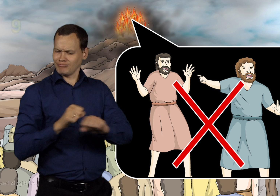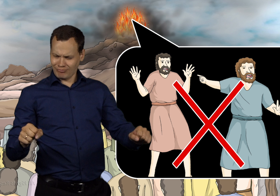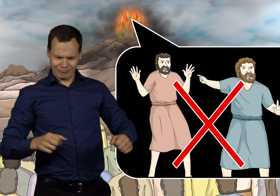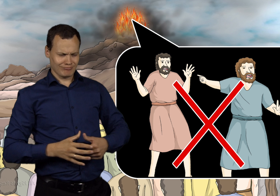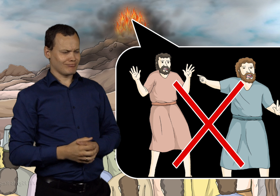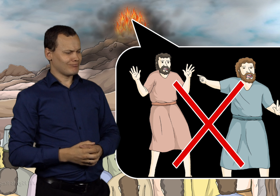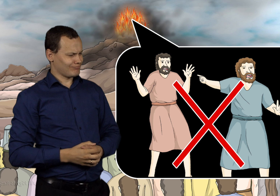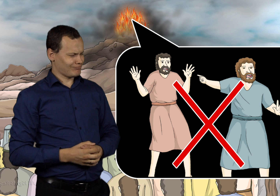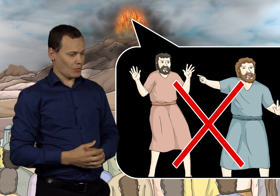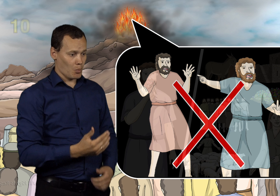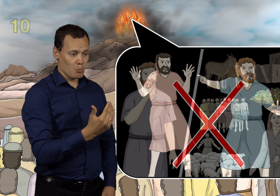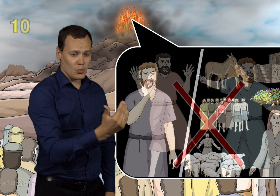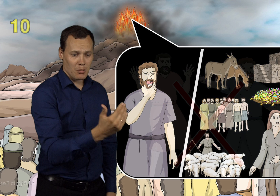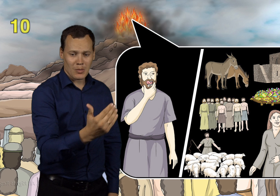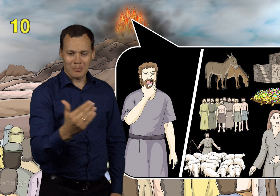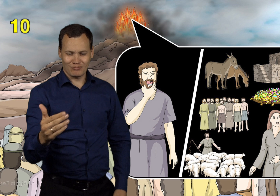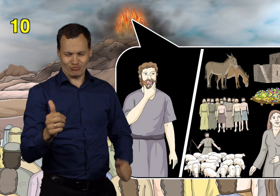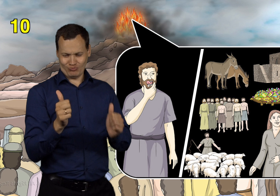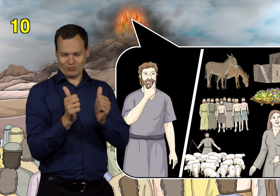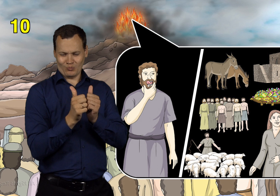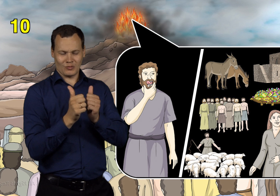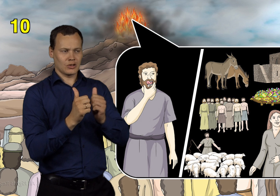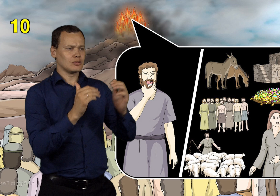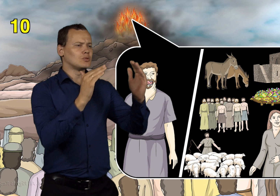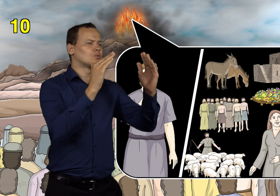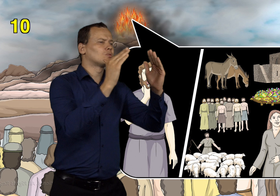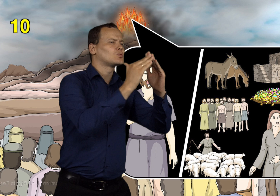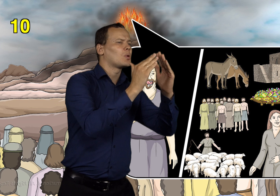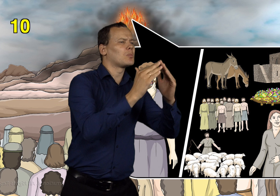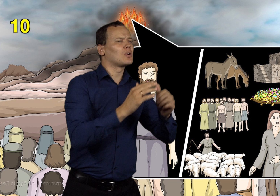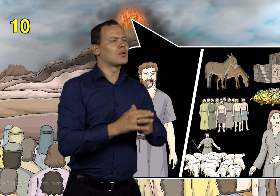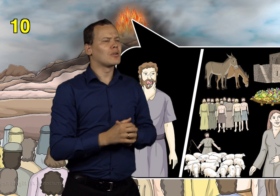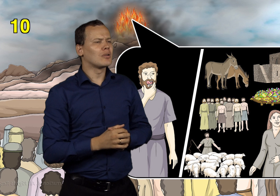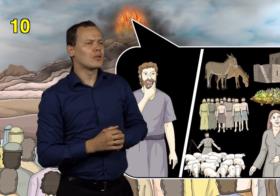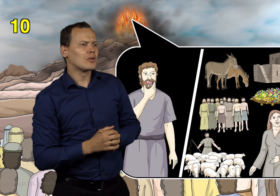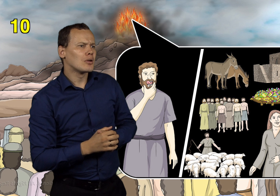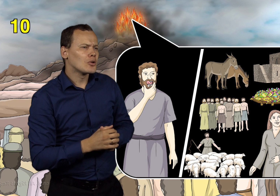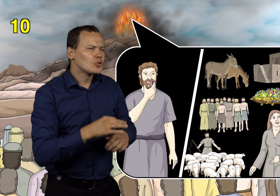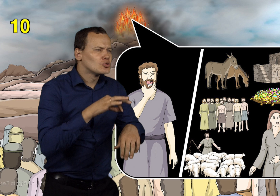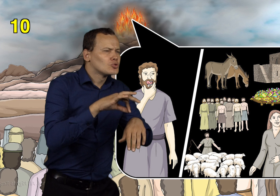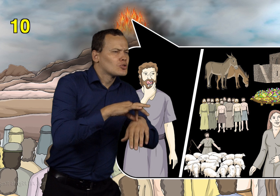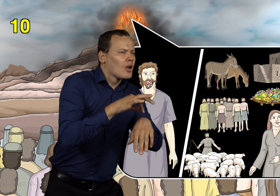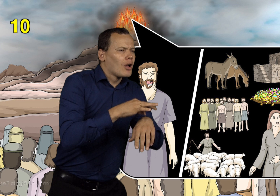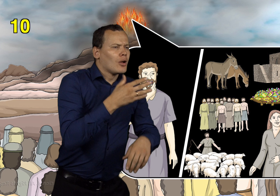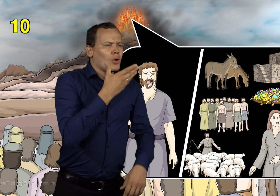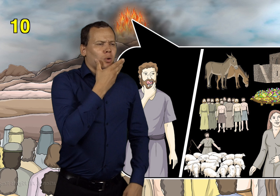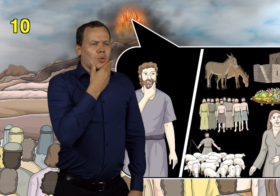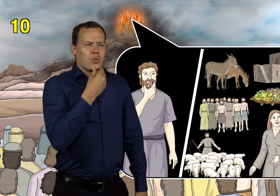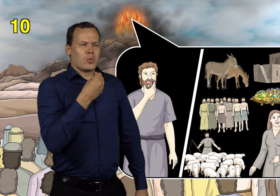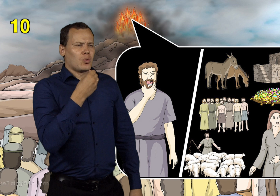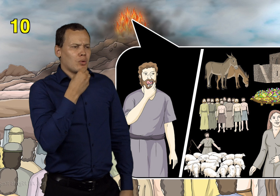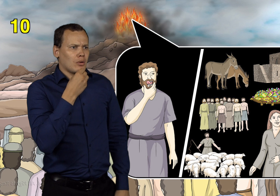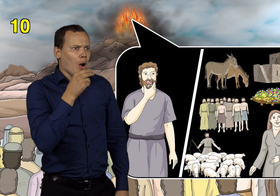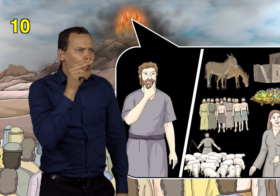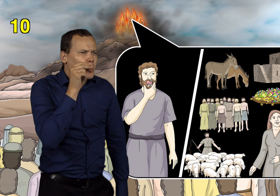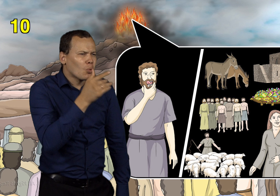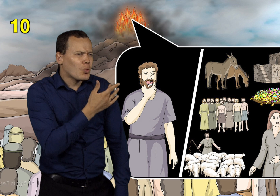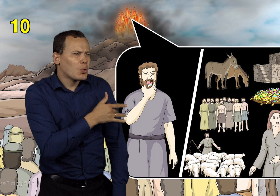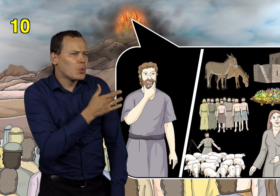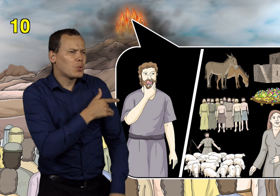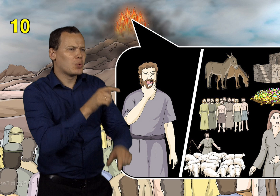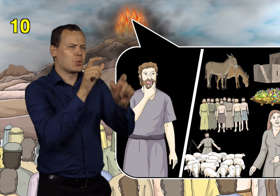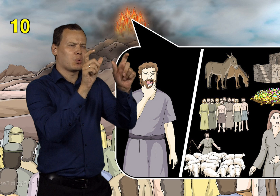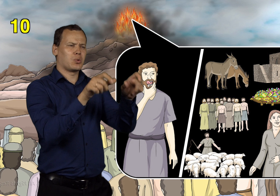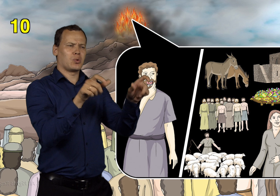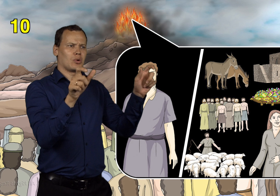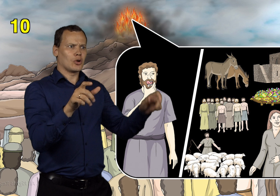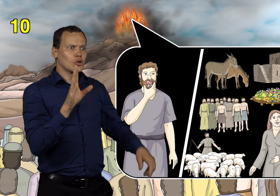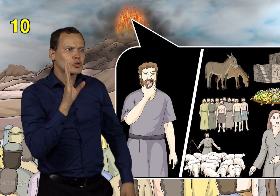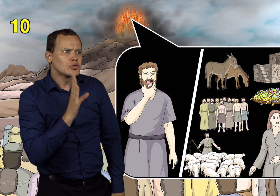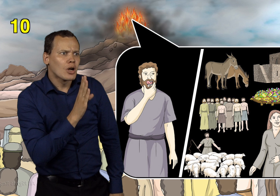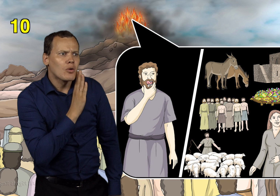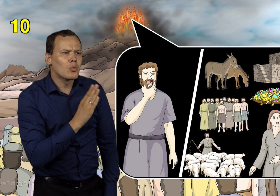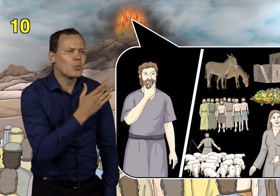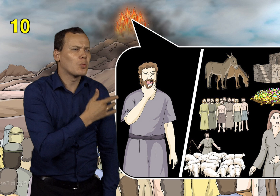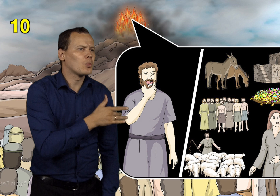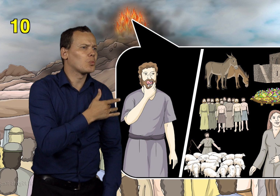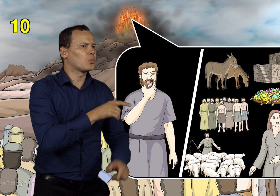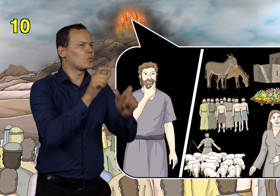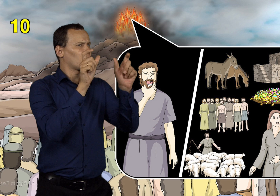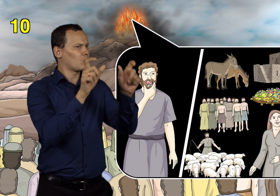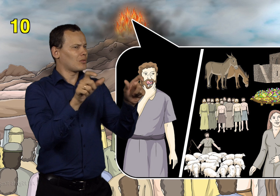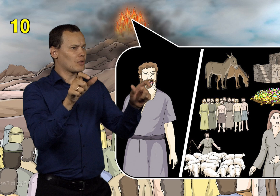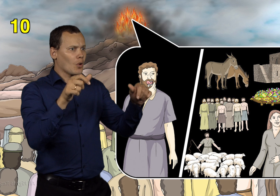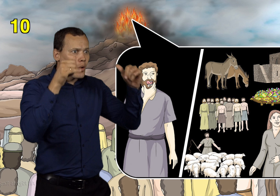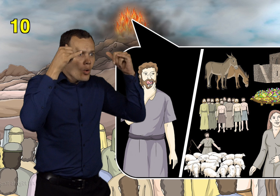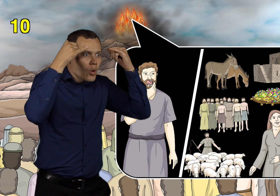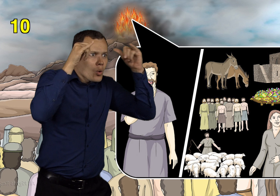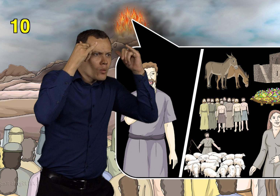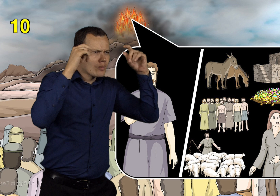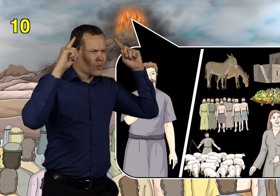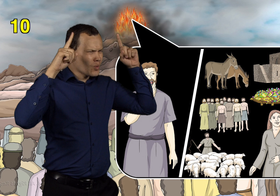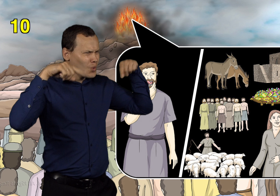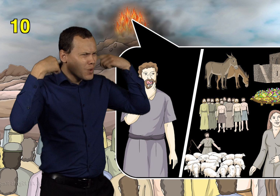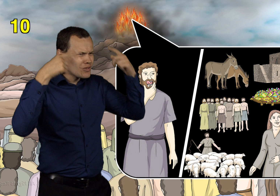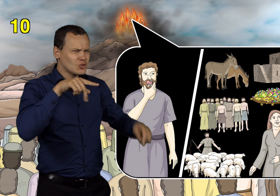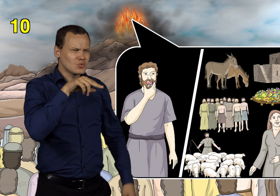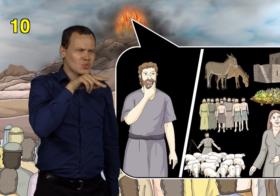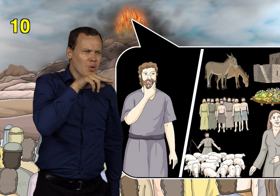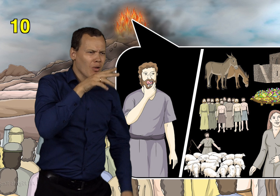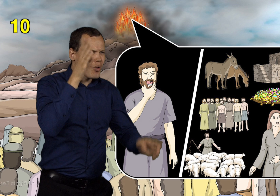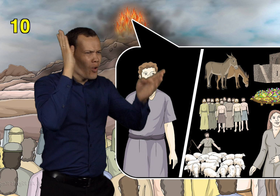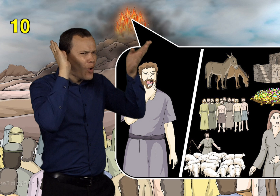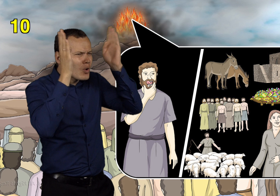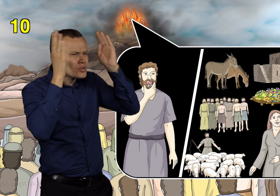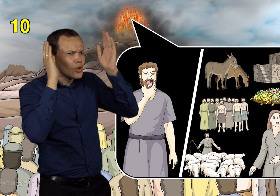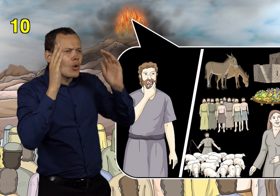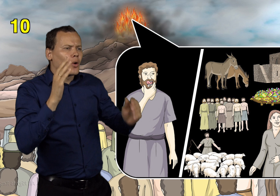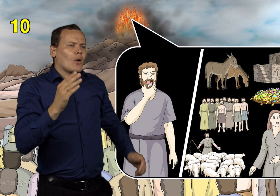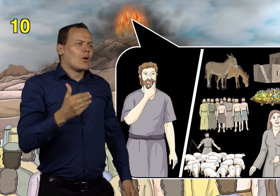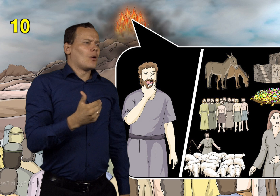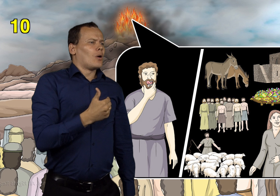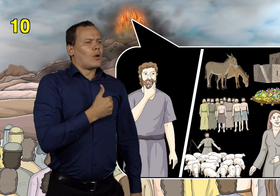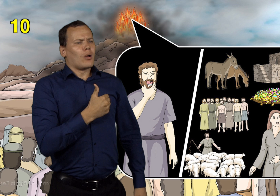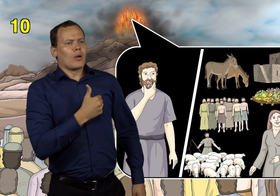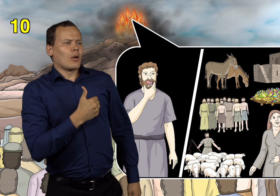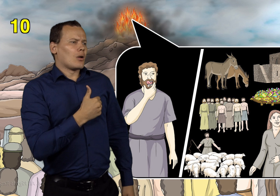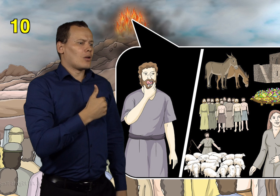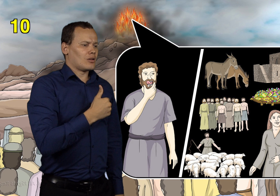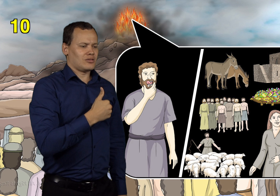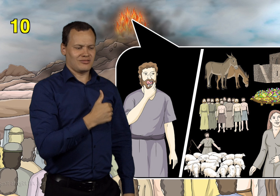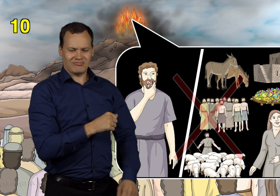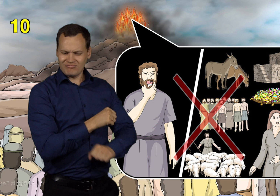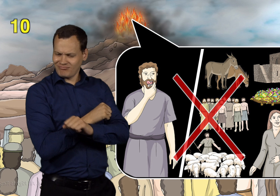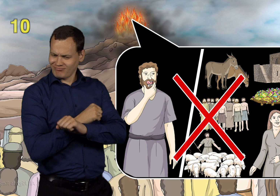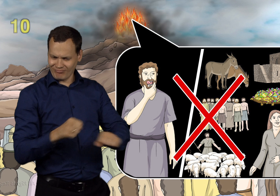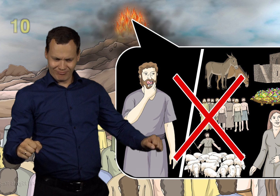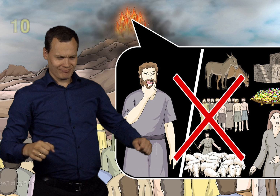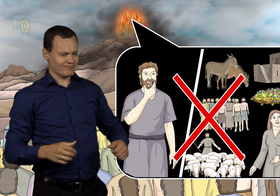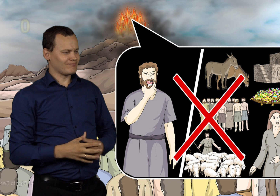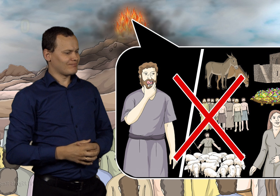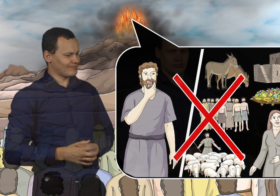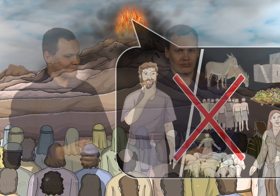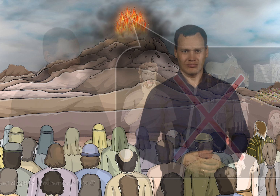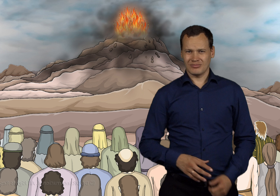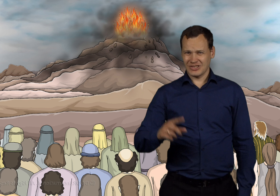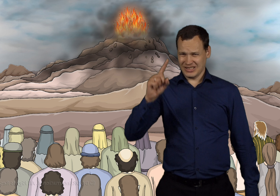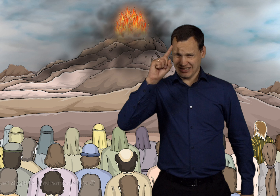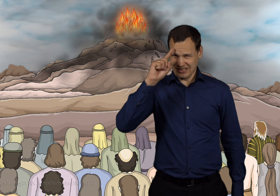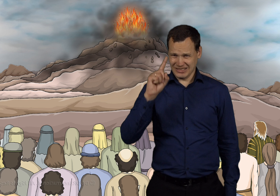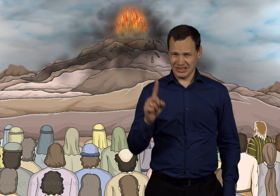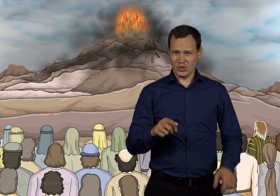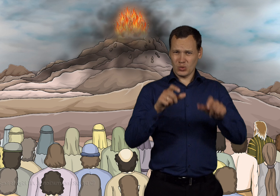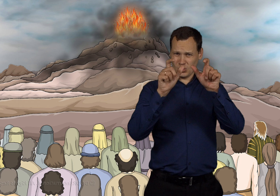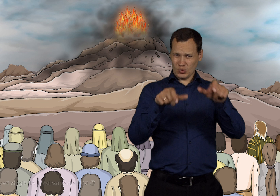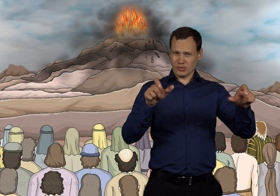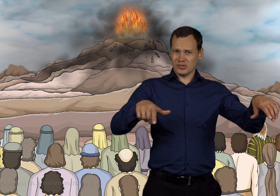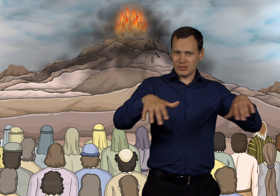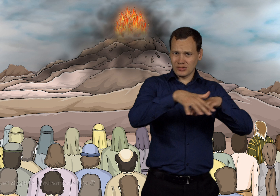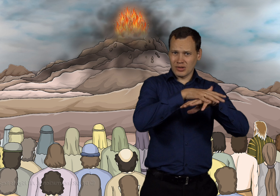You shall not covet your neighbor’s house. You shall not covet your neighbor’s wife, or his manservant or maidservant, or his ox or donkey, or anything that belongs to your neighbor.”